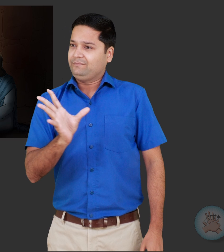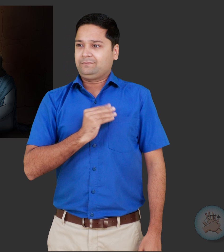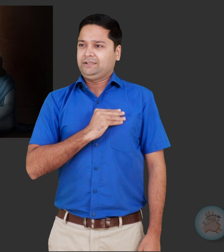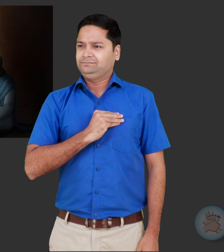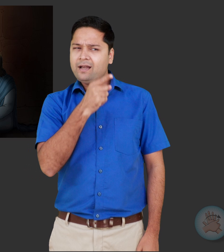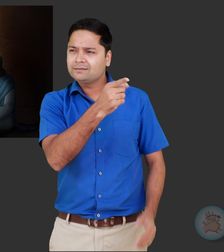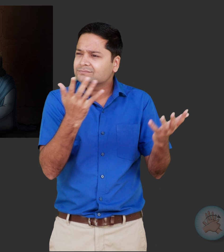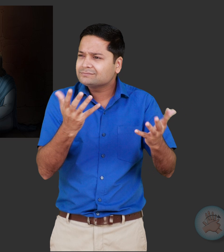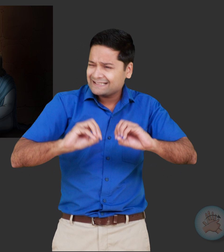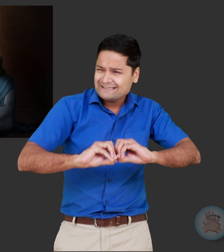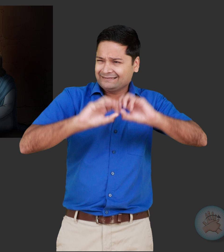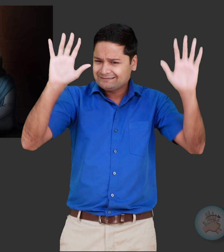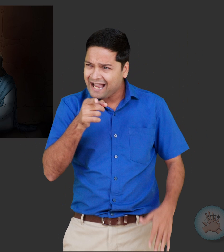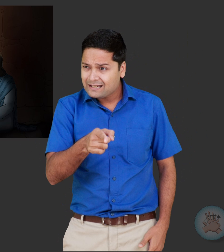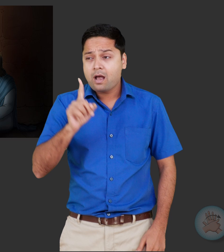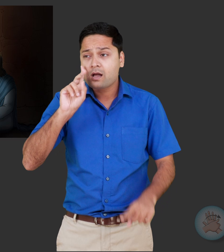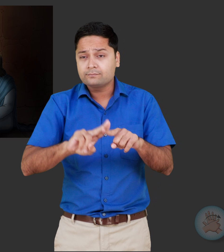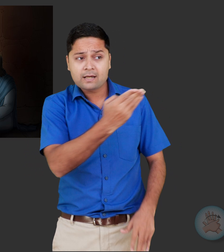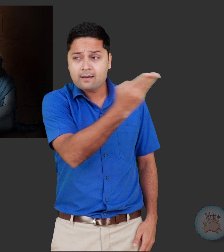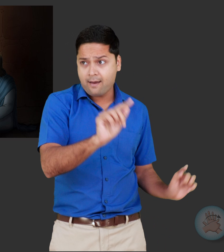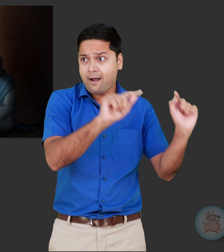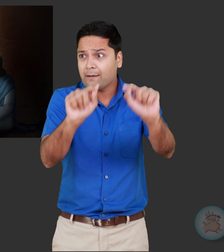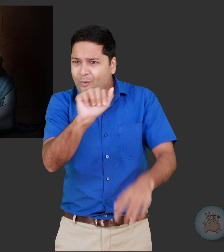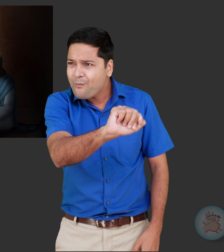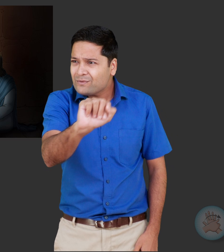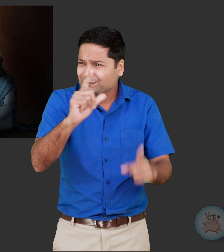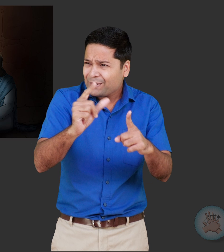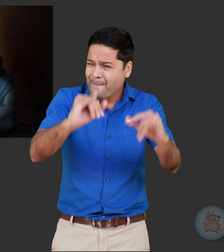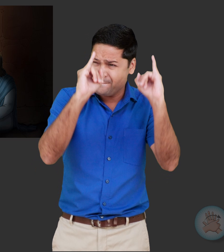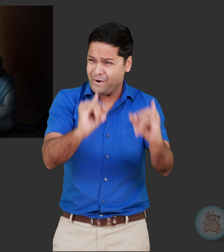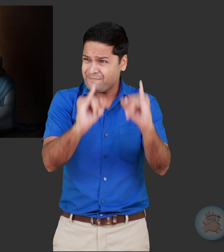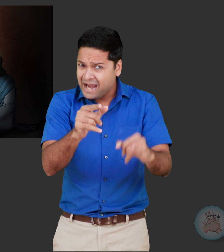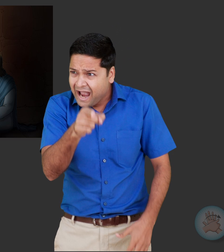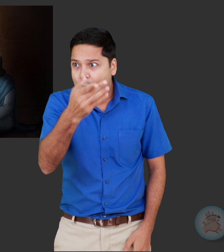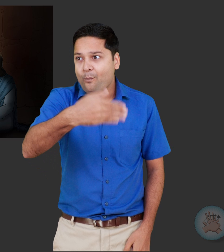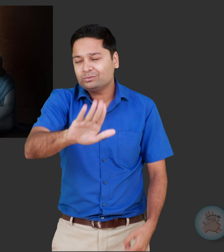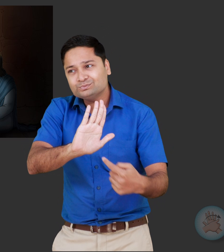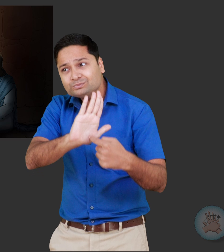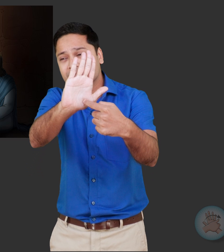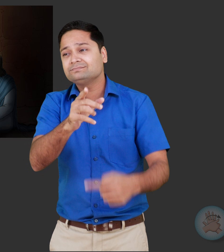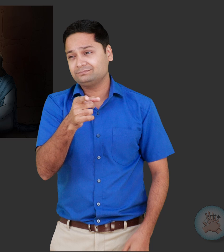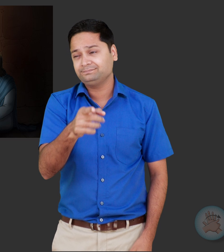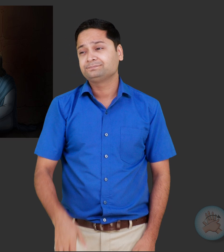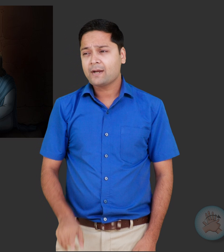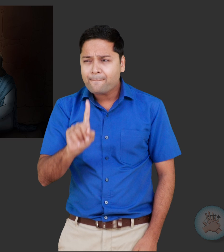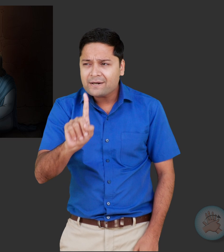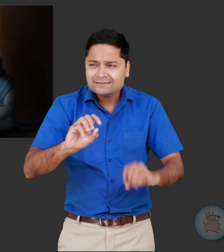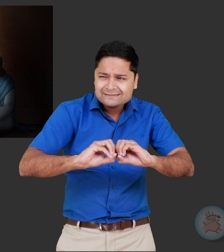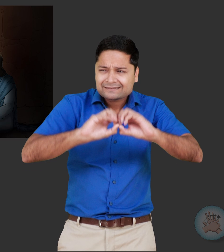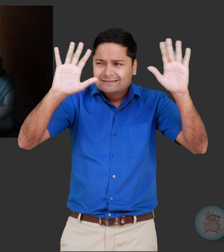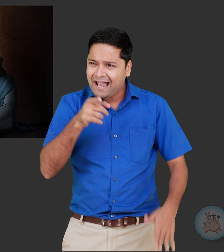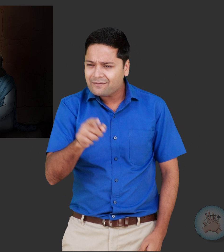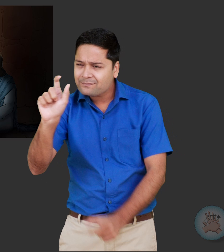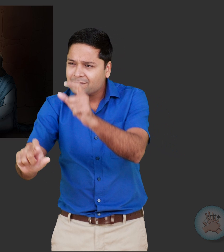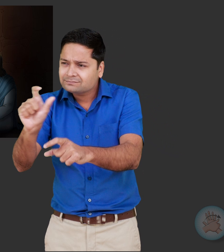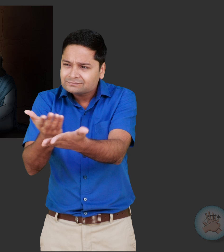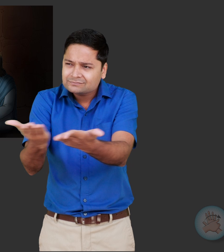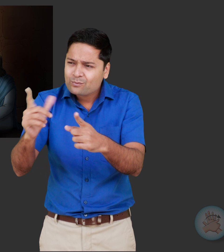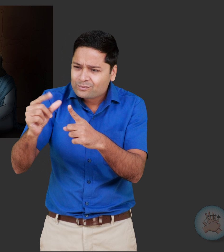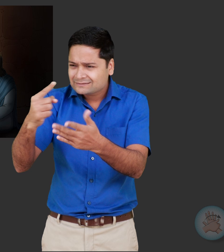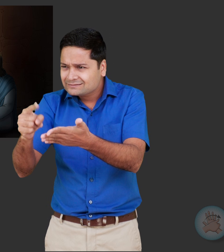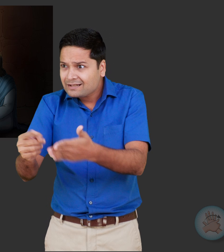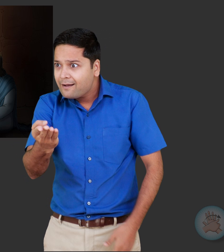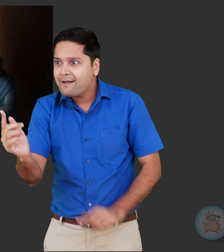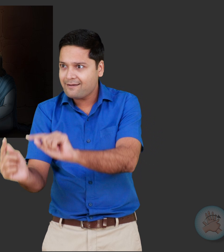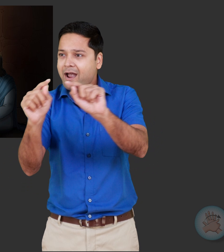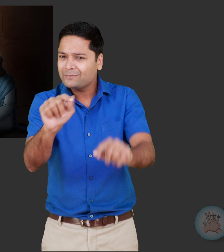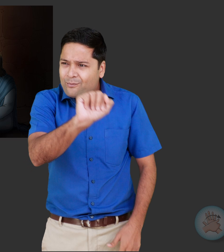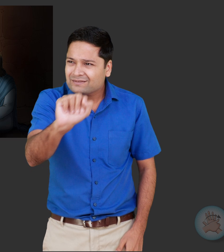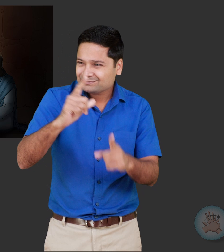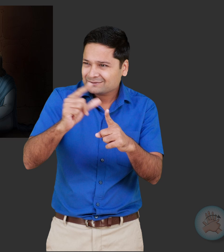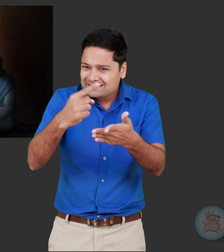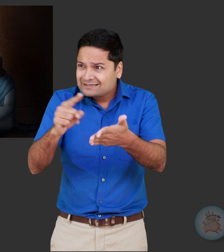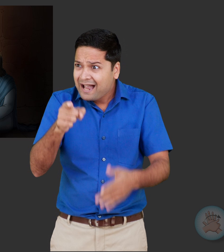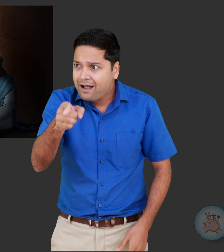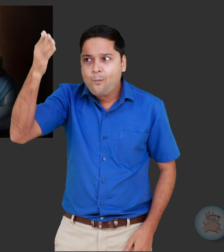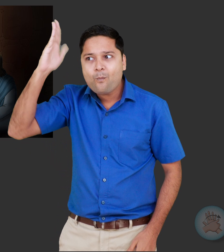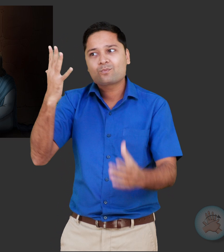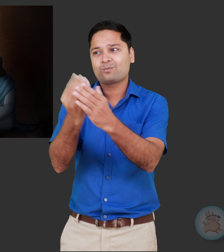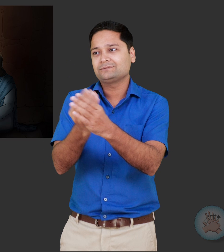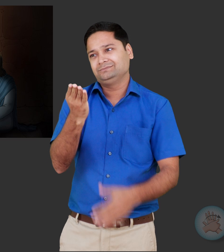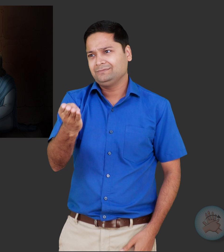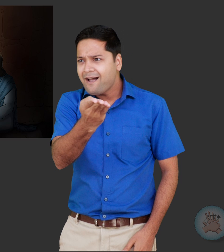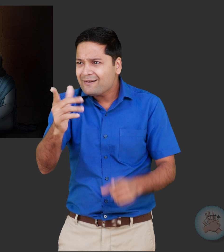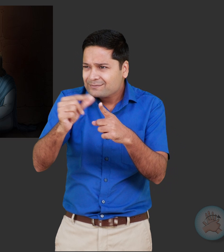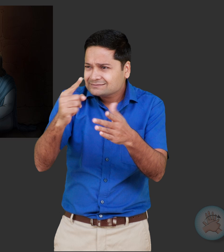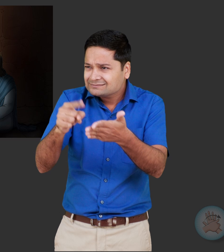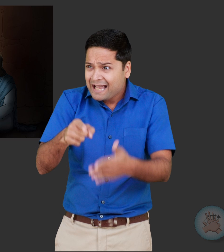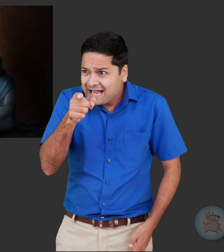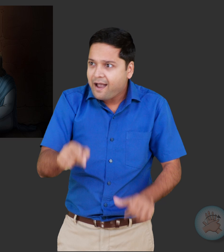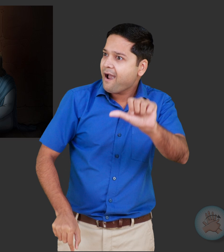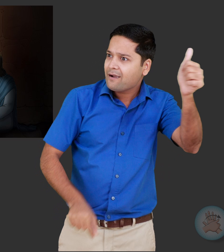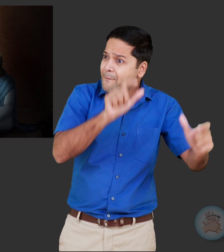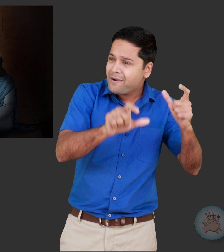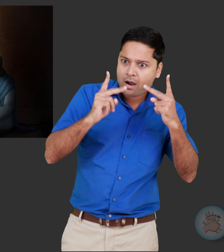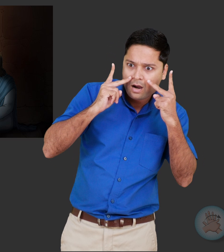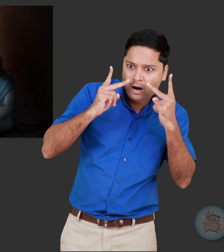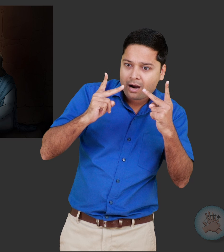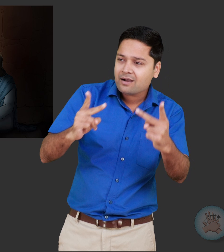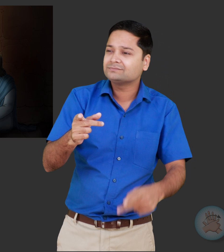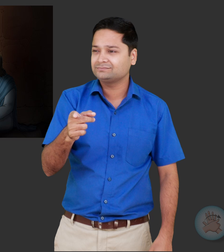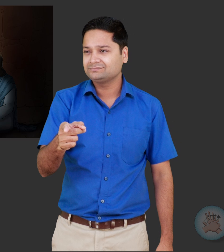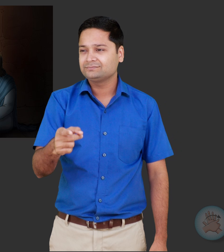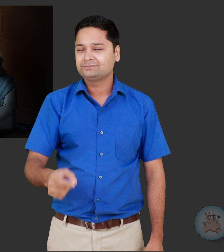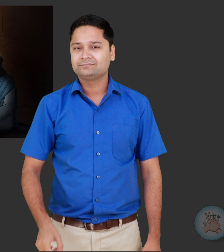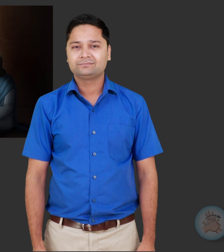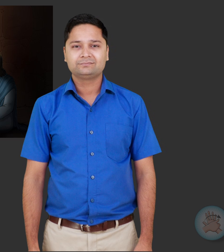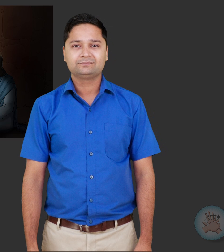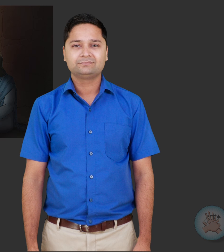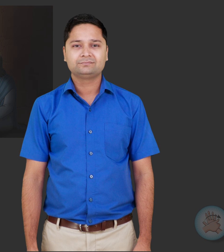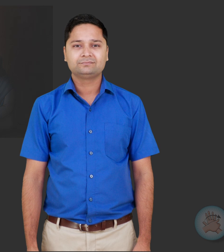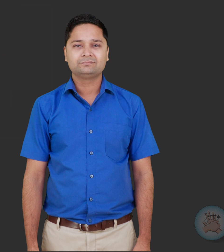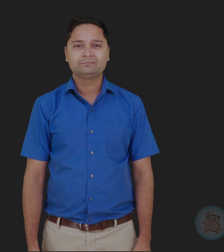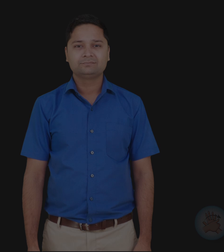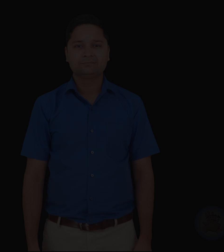But whoever practices the truth comes into the Light, so that it may be seen clearly that what he has done has been accomplished in God.”